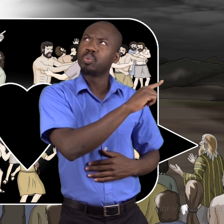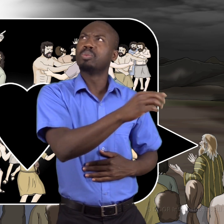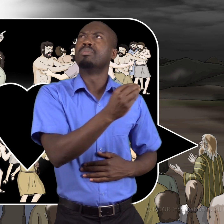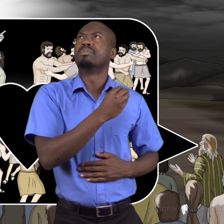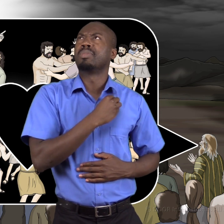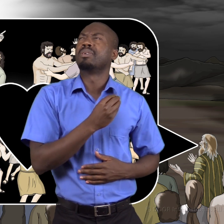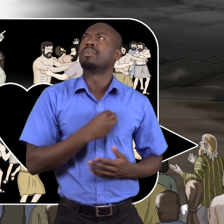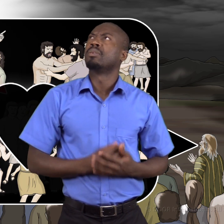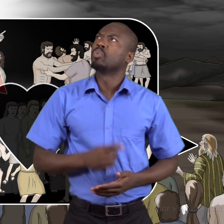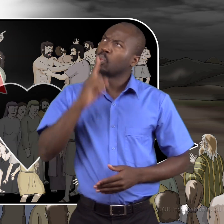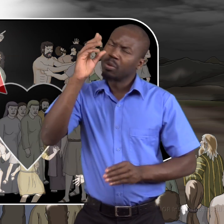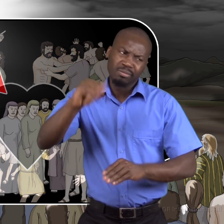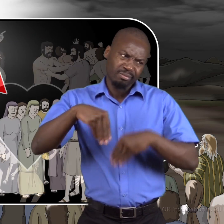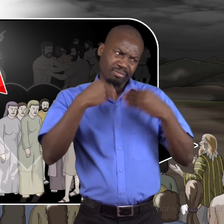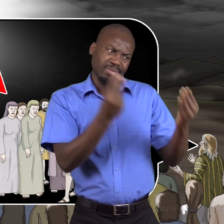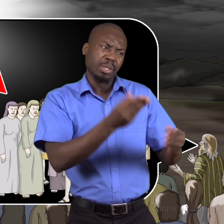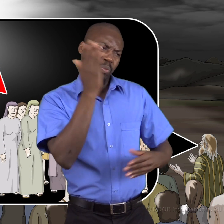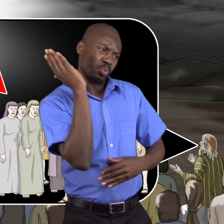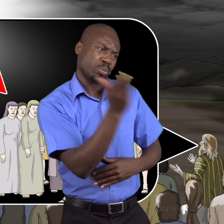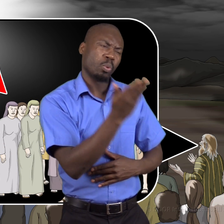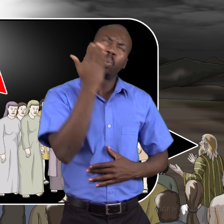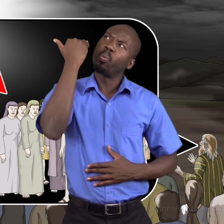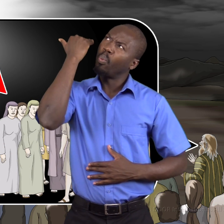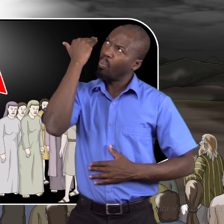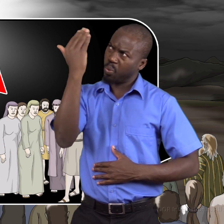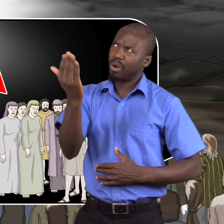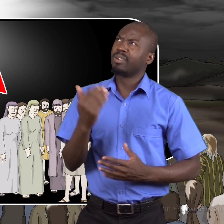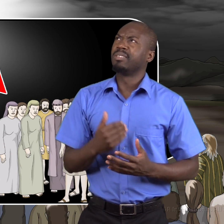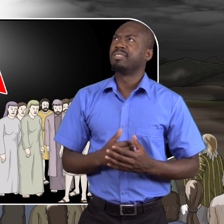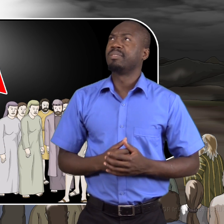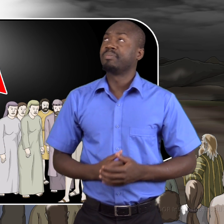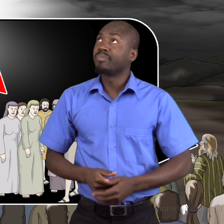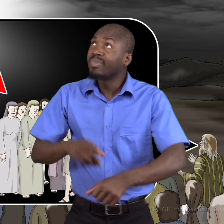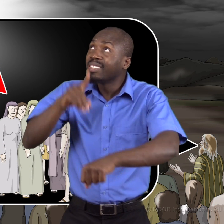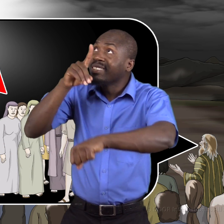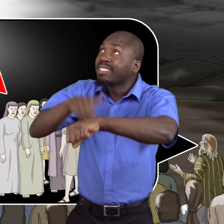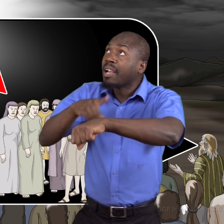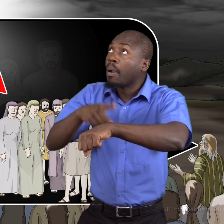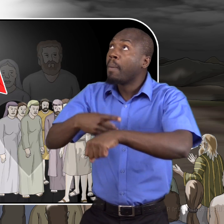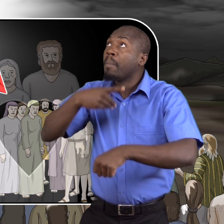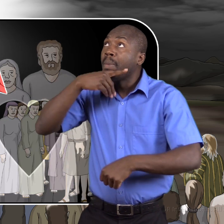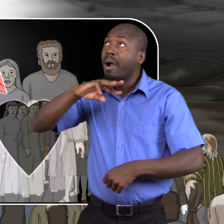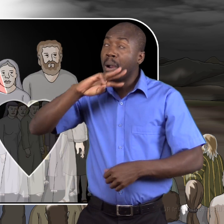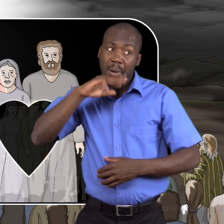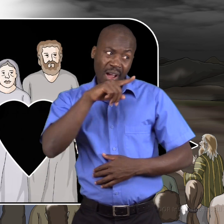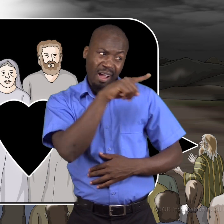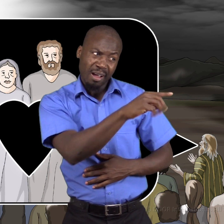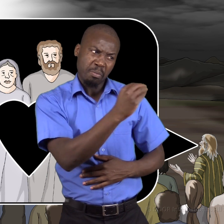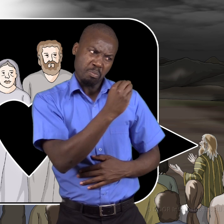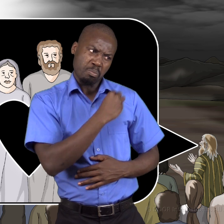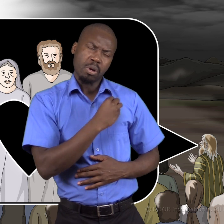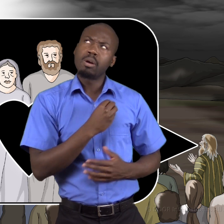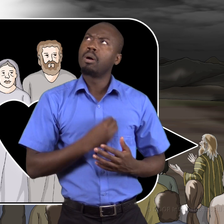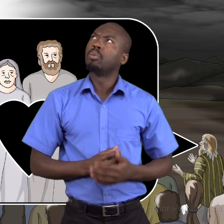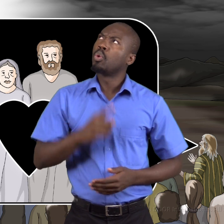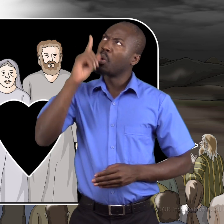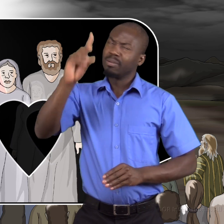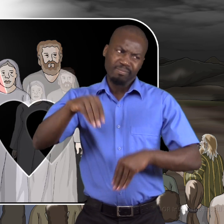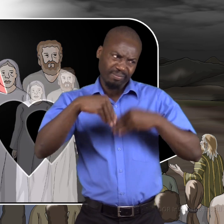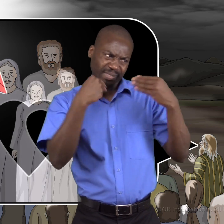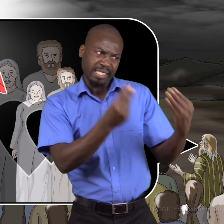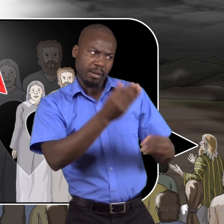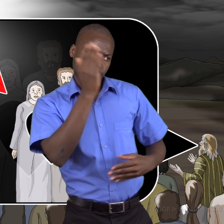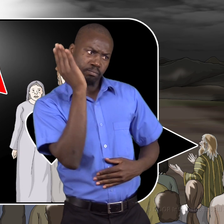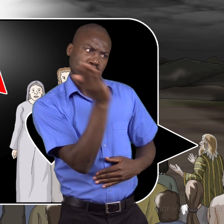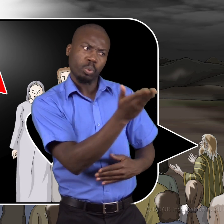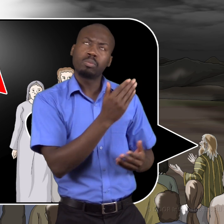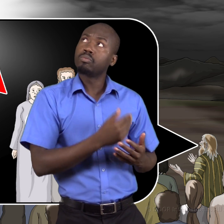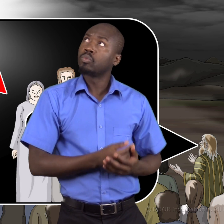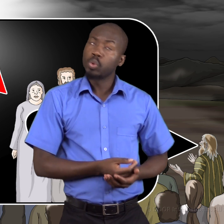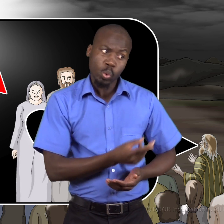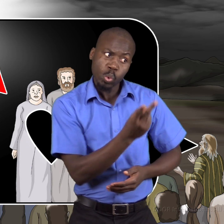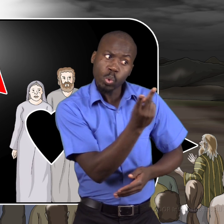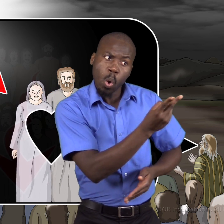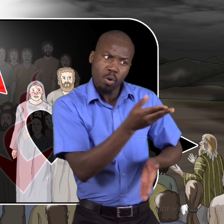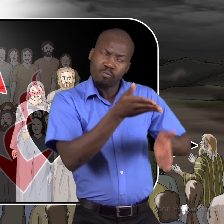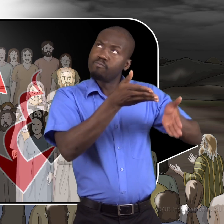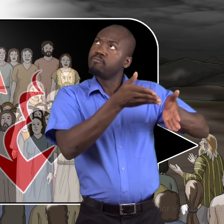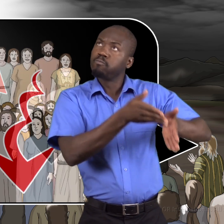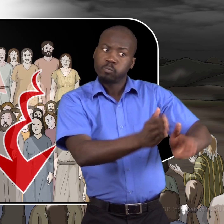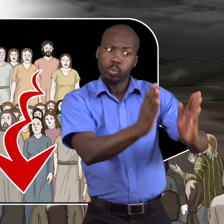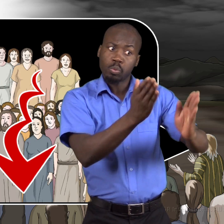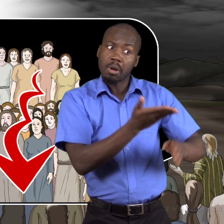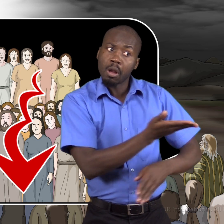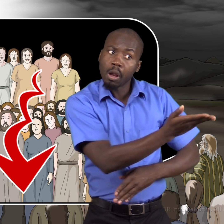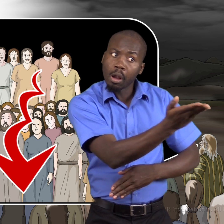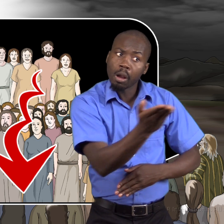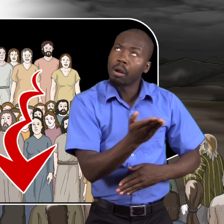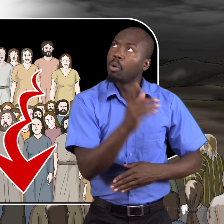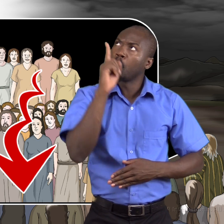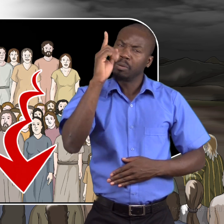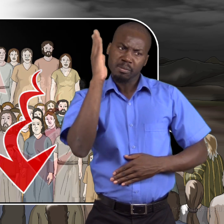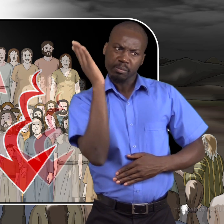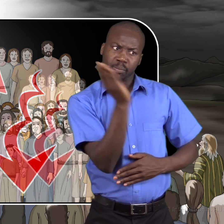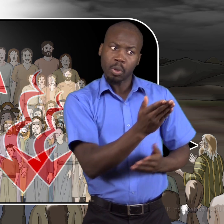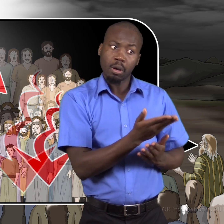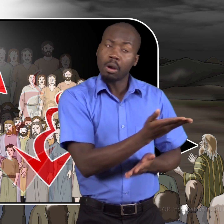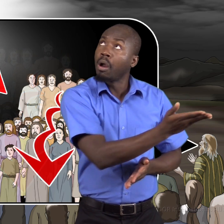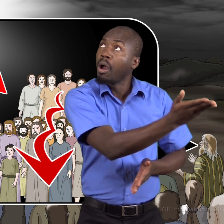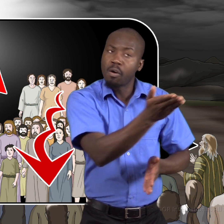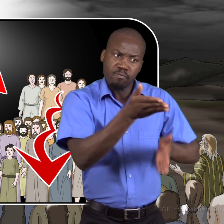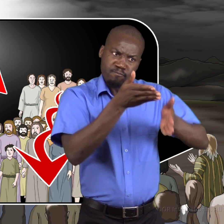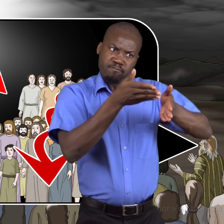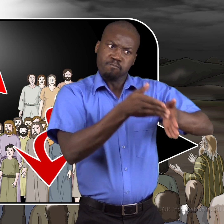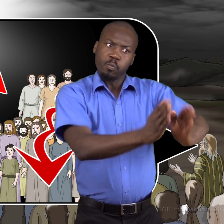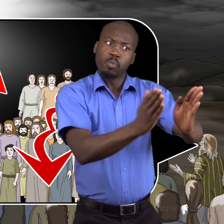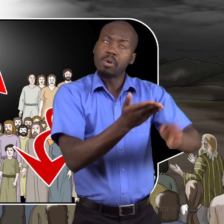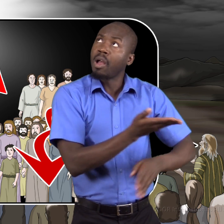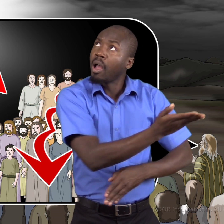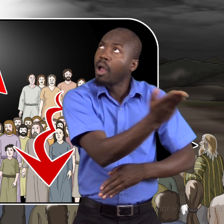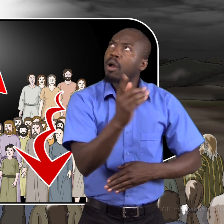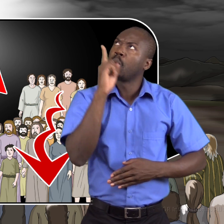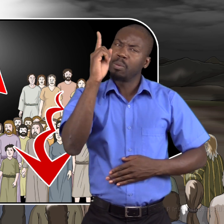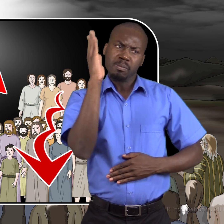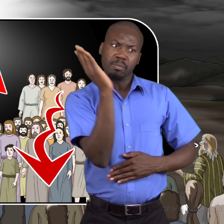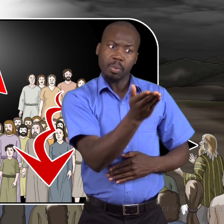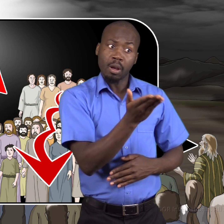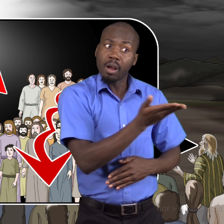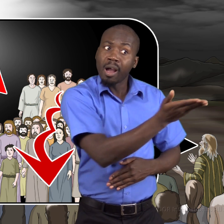Yet He will by no means leave the guilty unpunished;